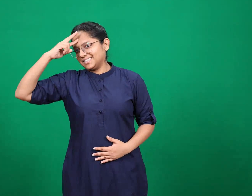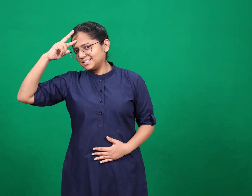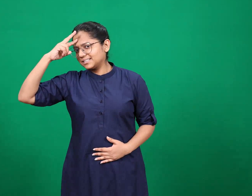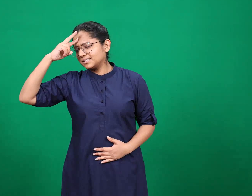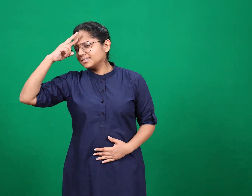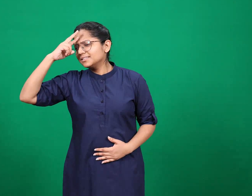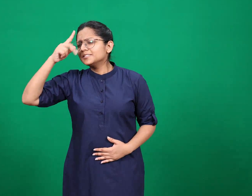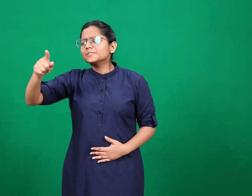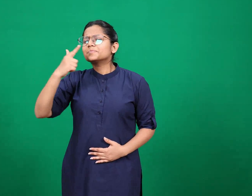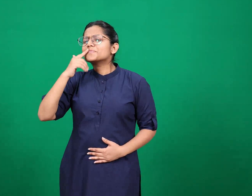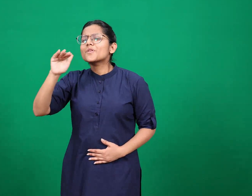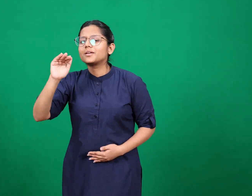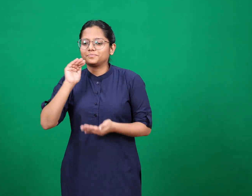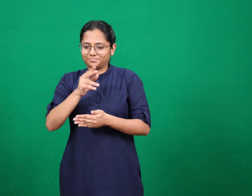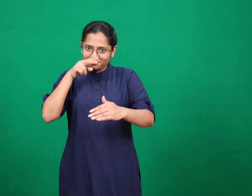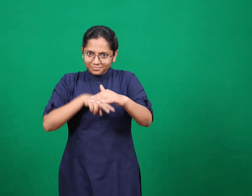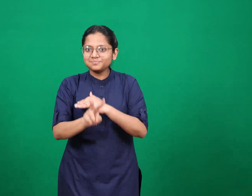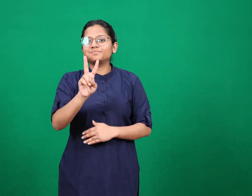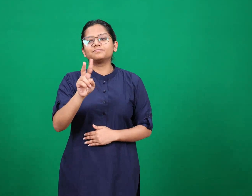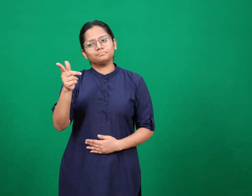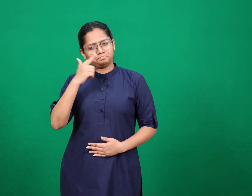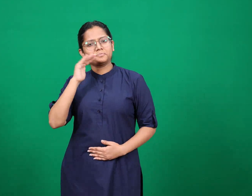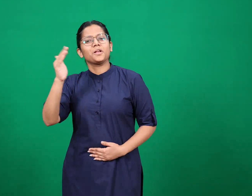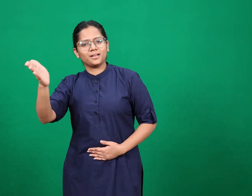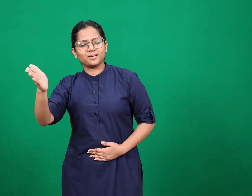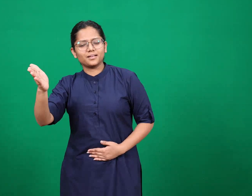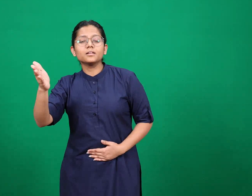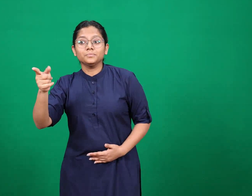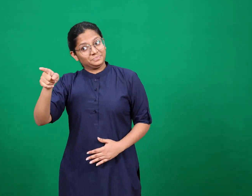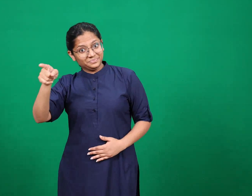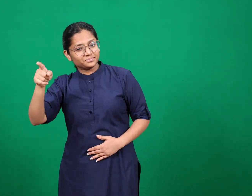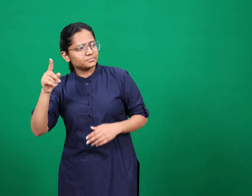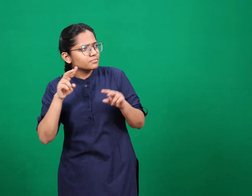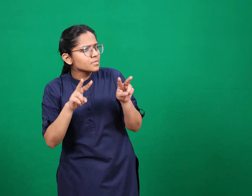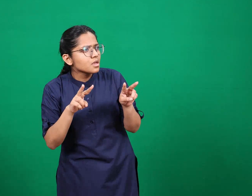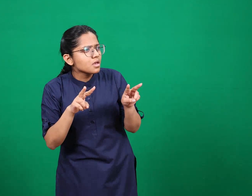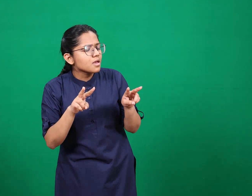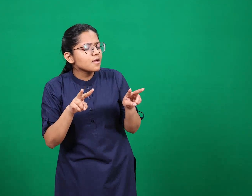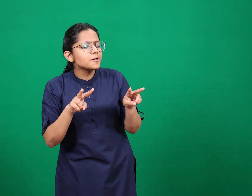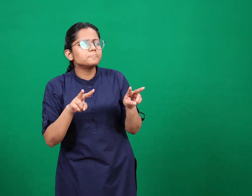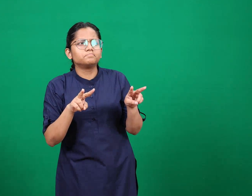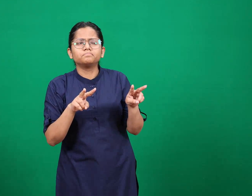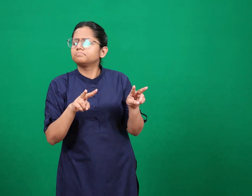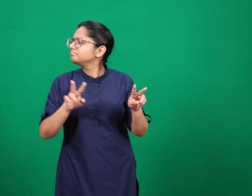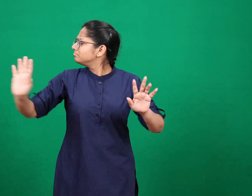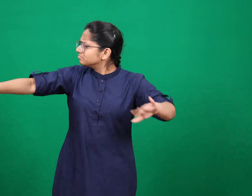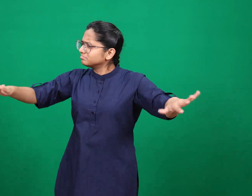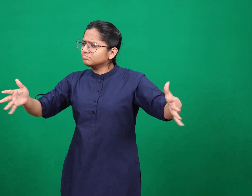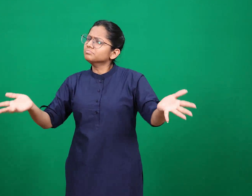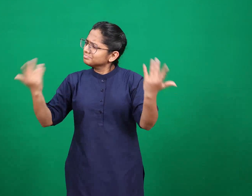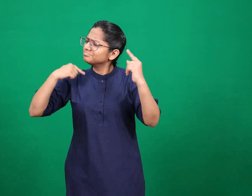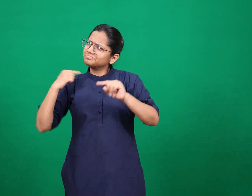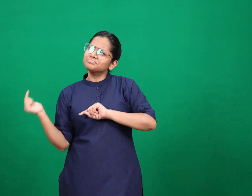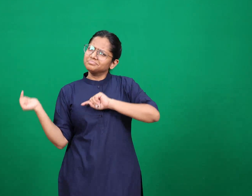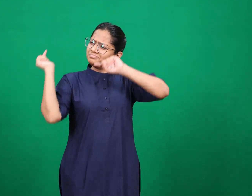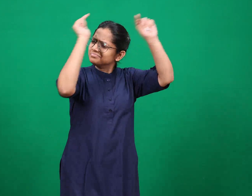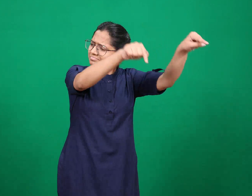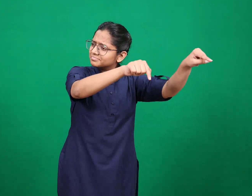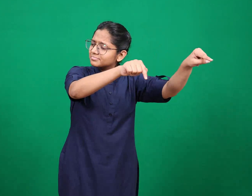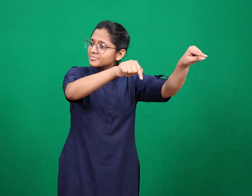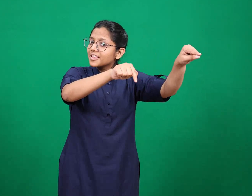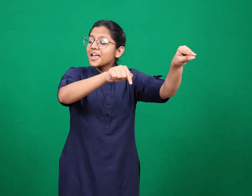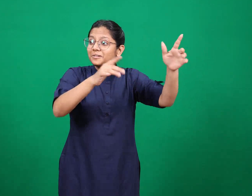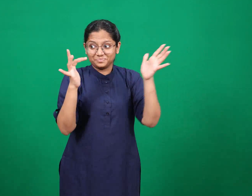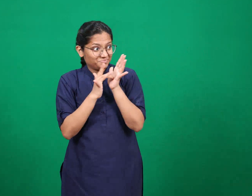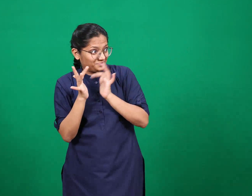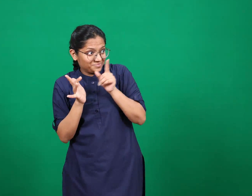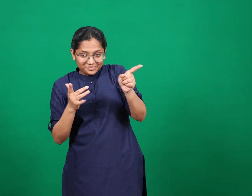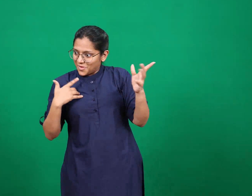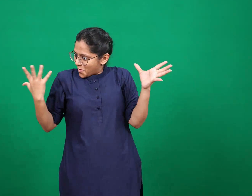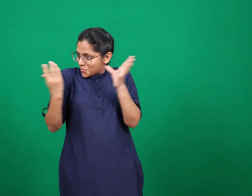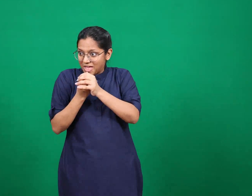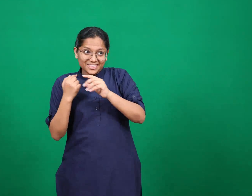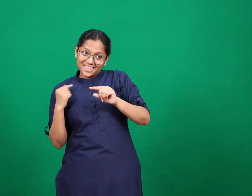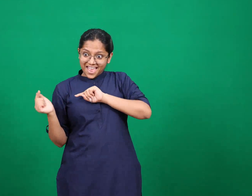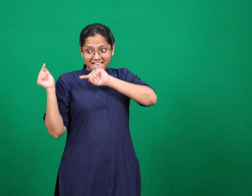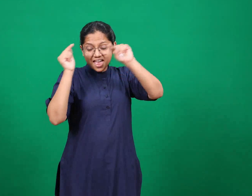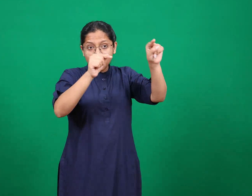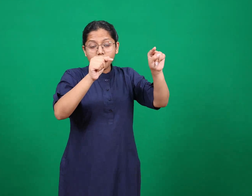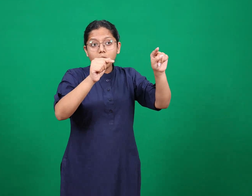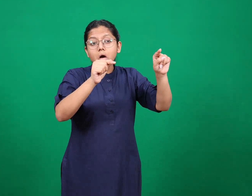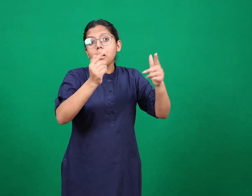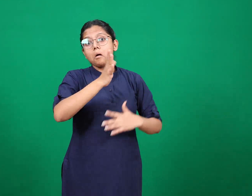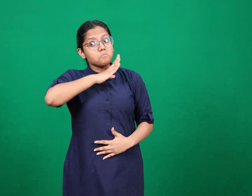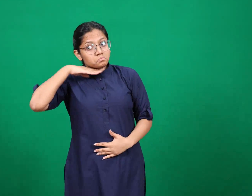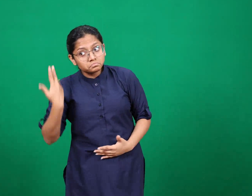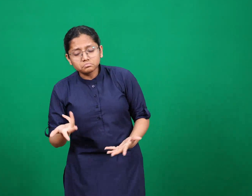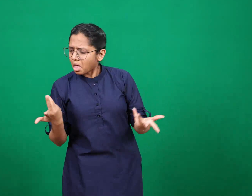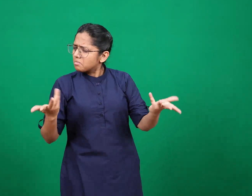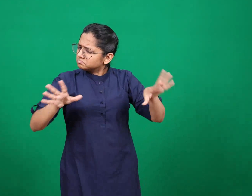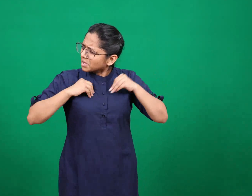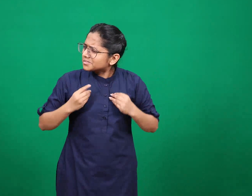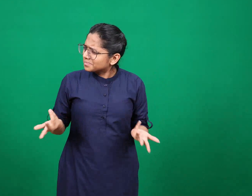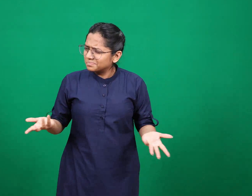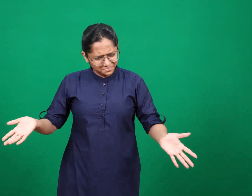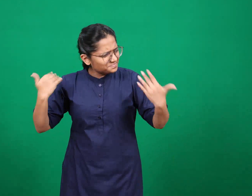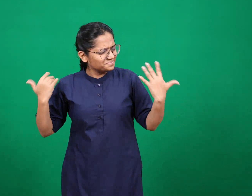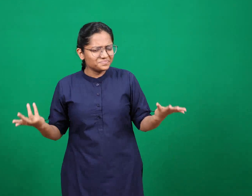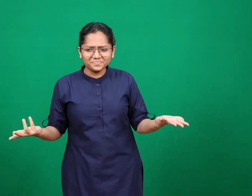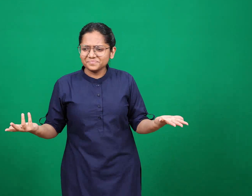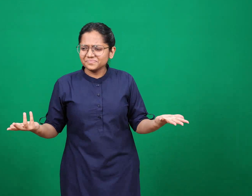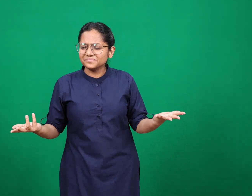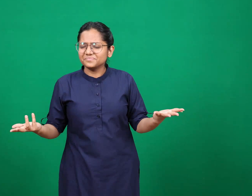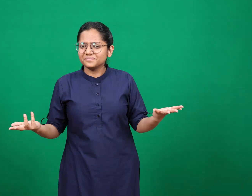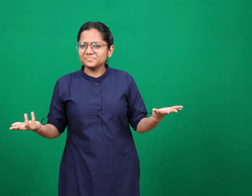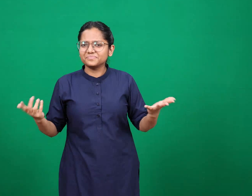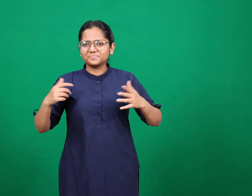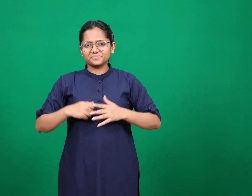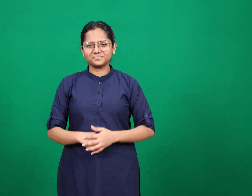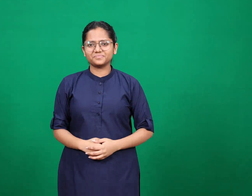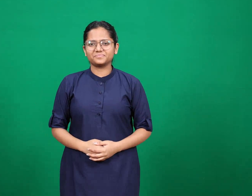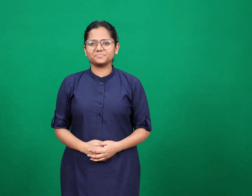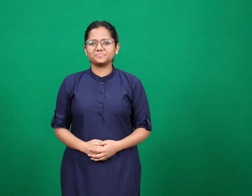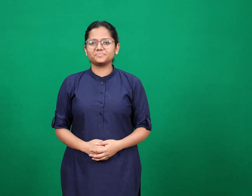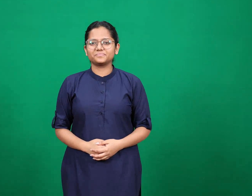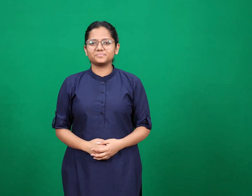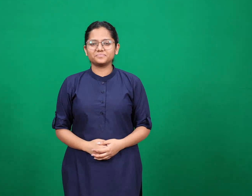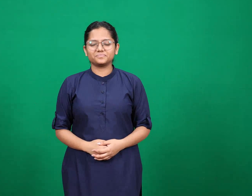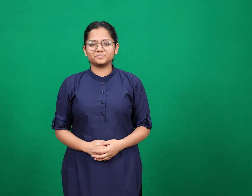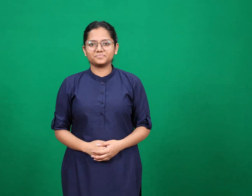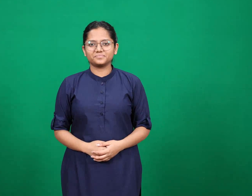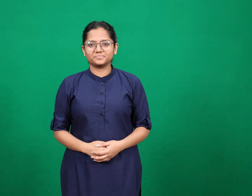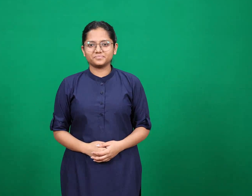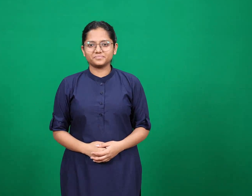Then Thomas called Didymus said to his fellow disciples, "Let us also go, so that we may die with Him."